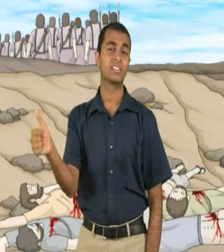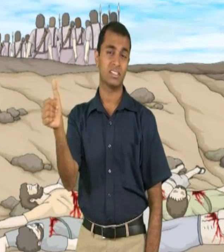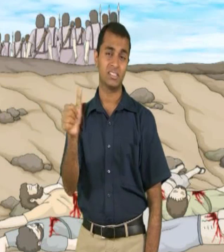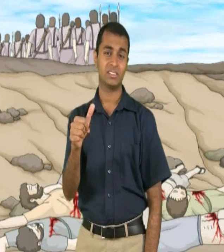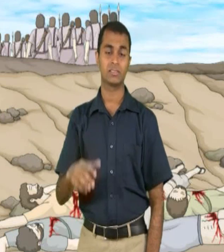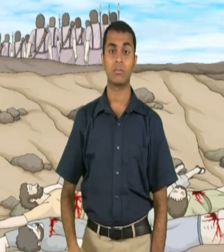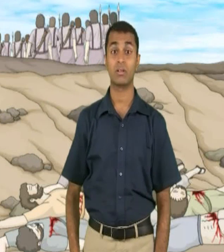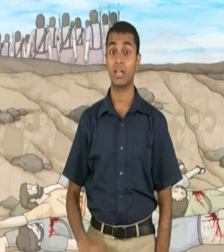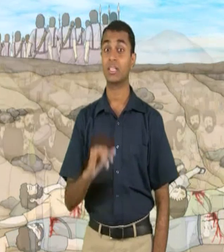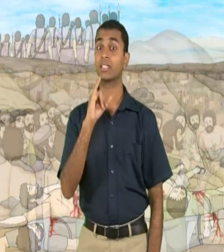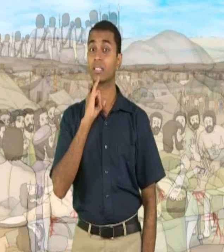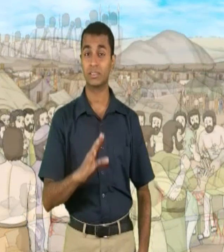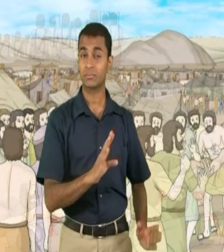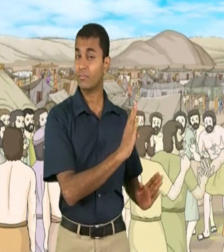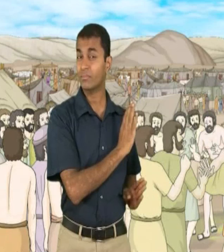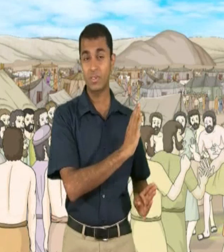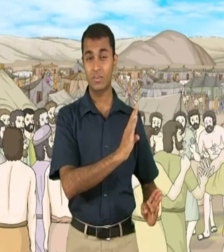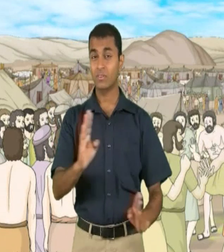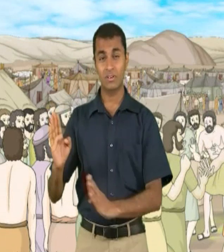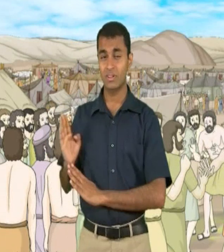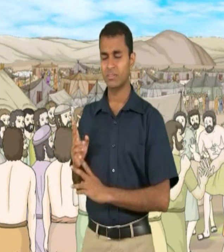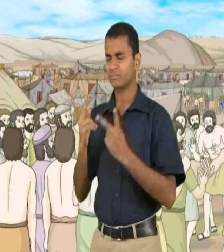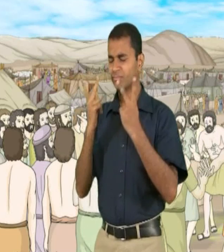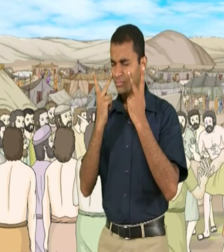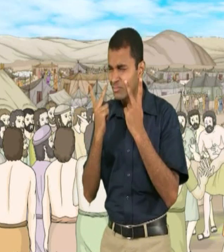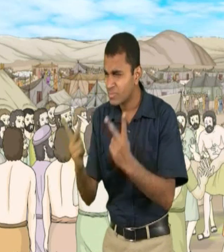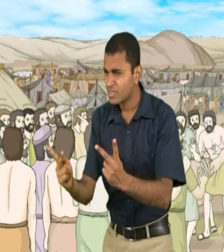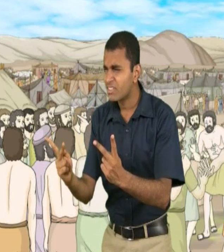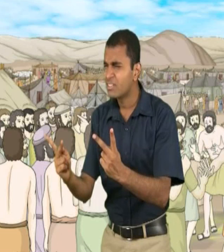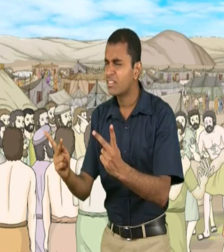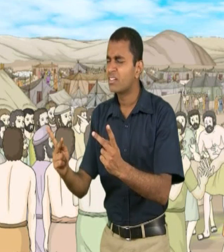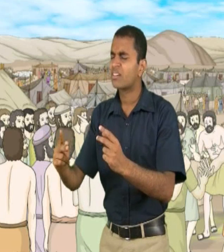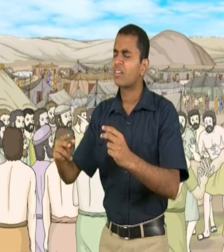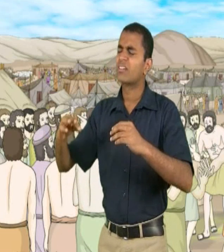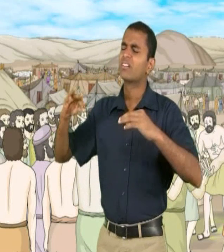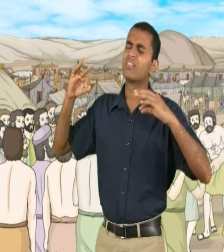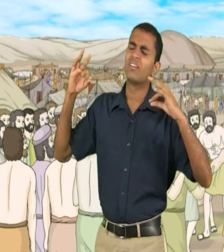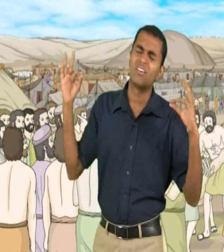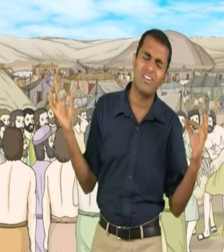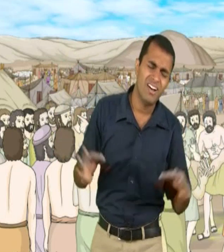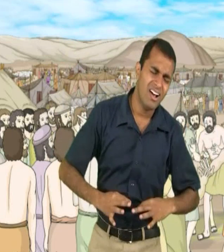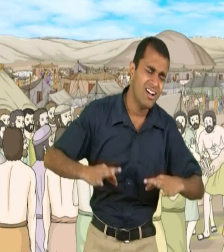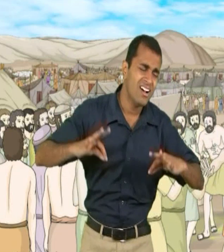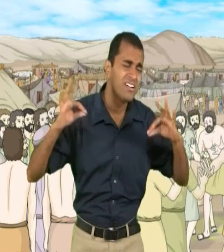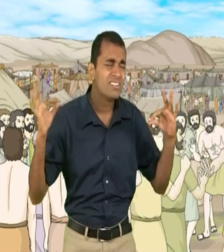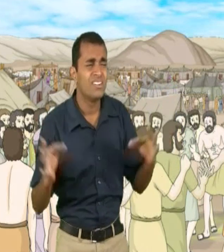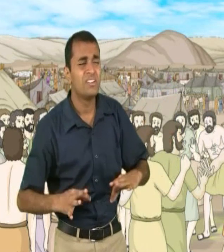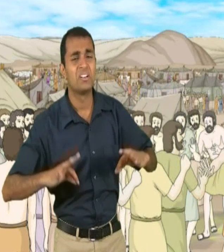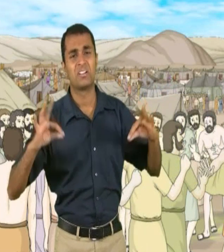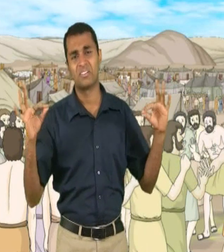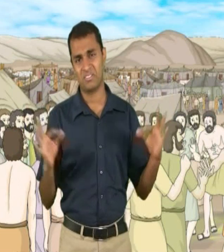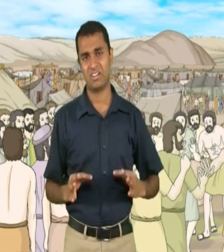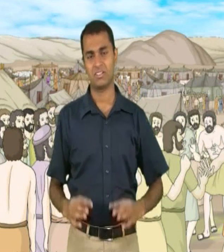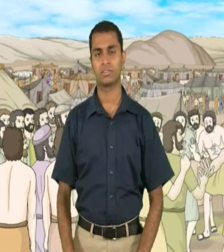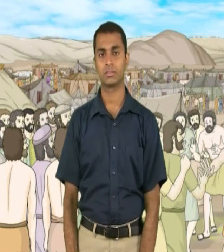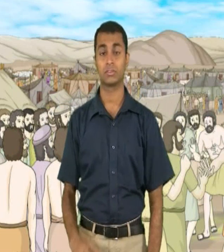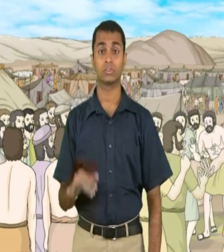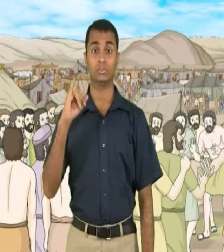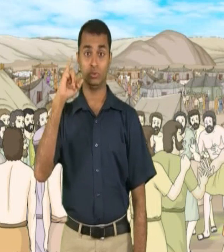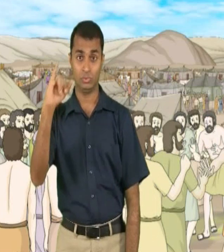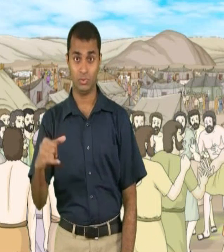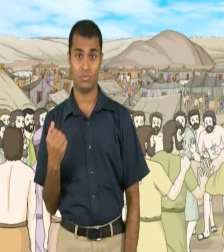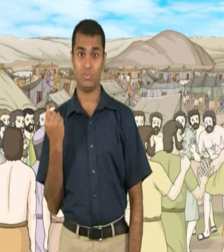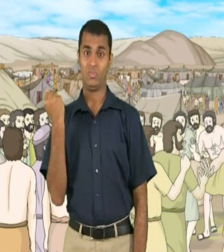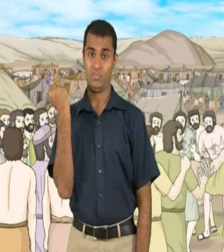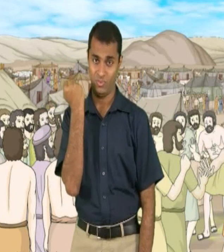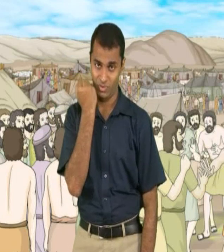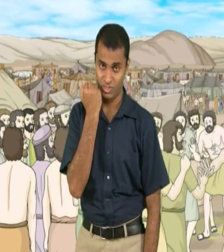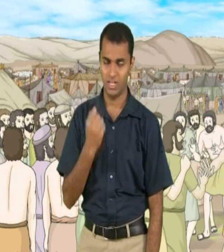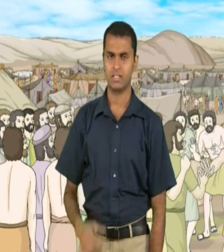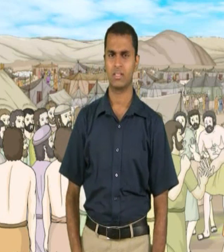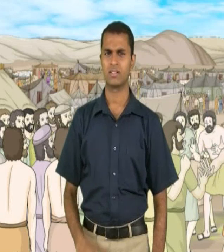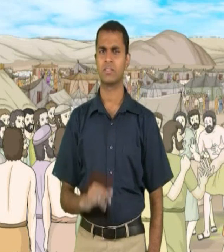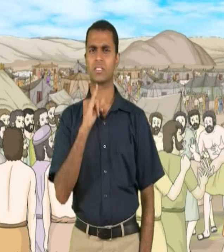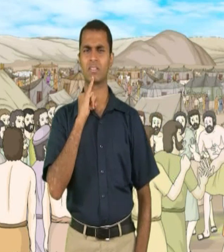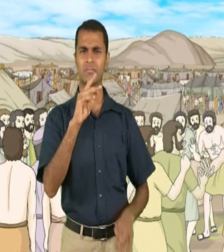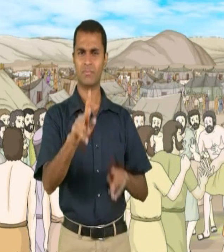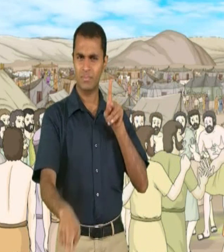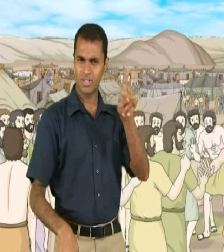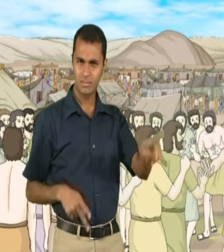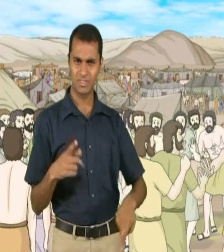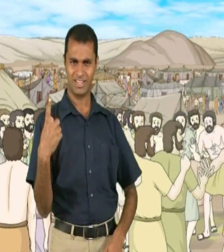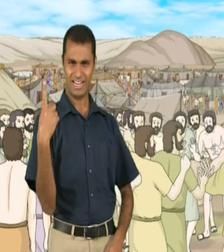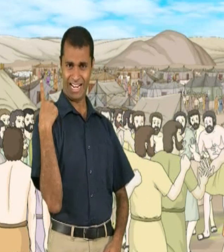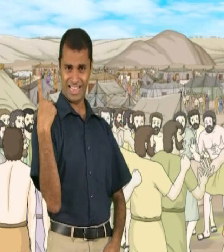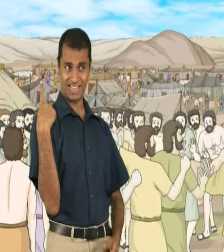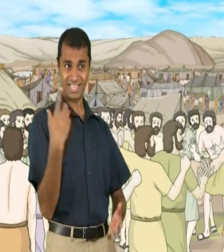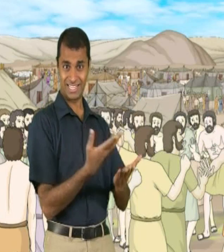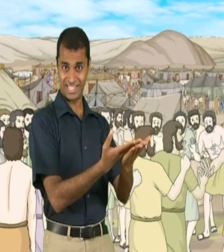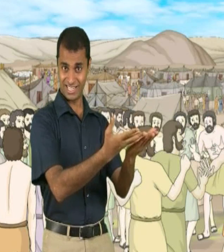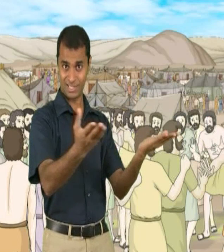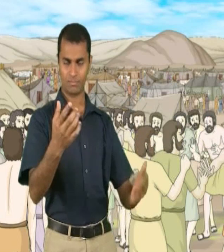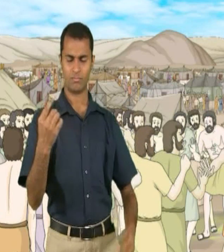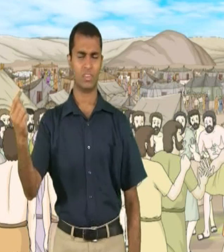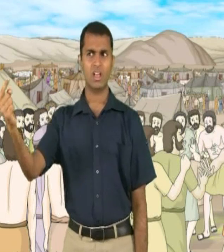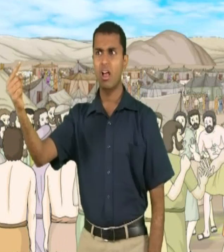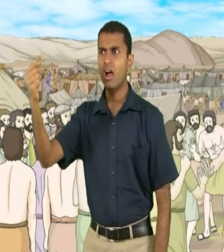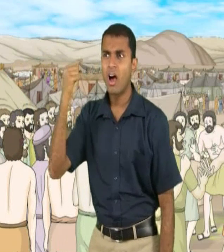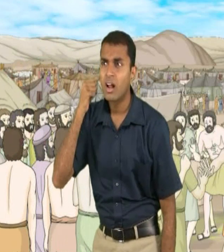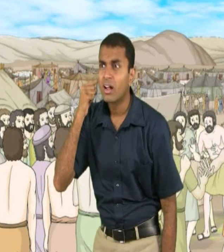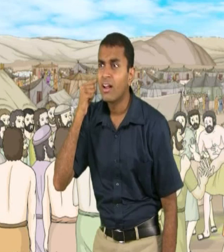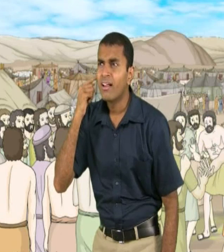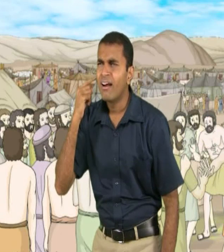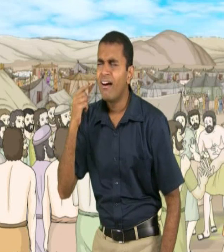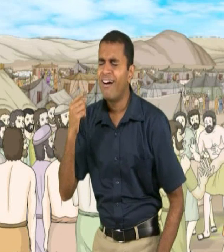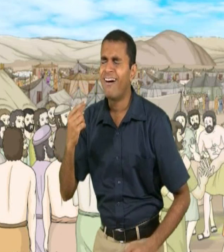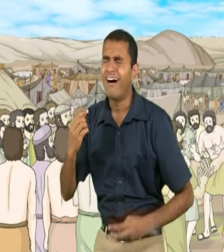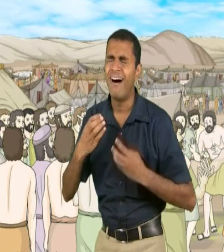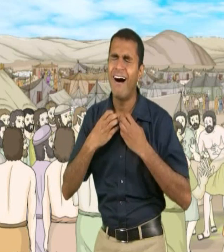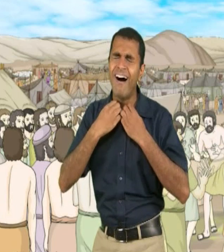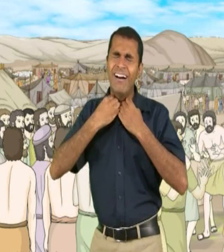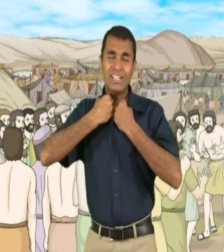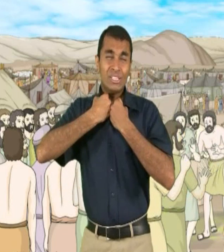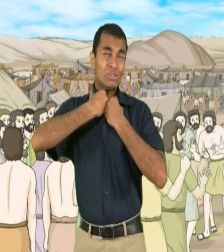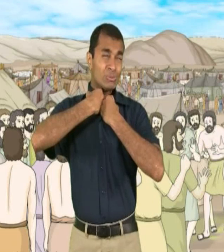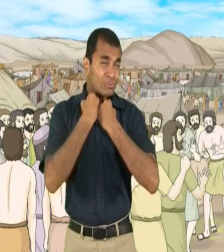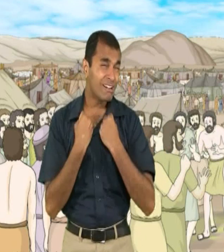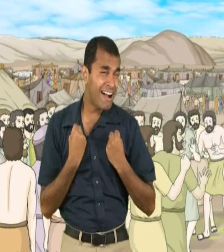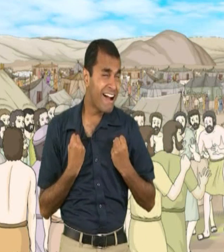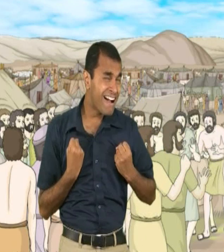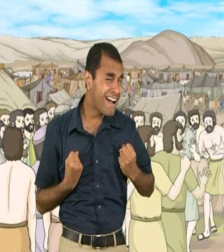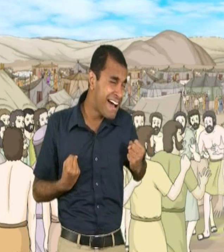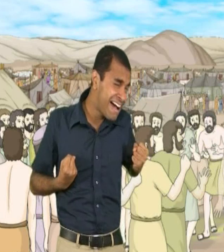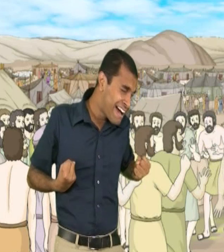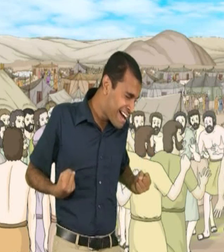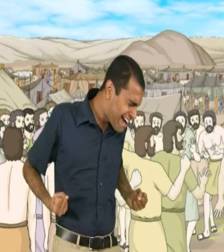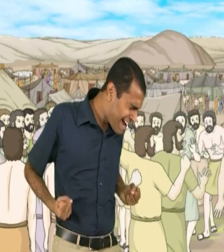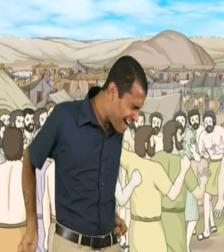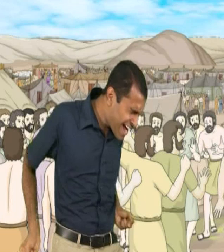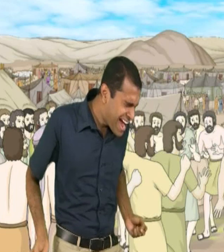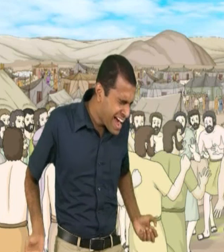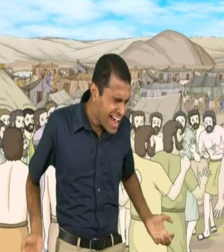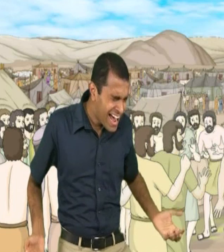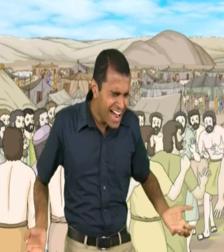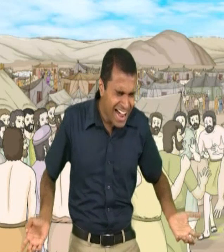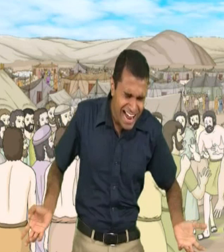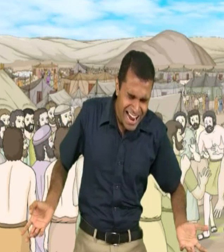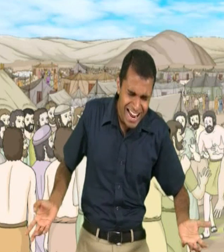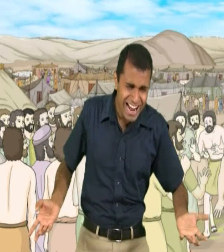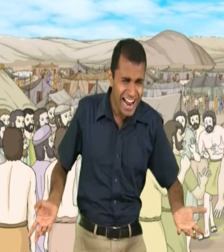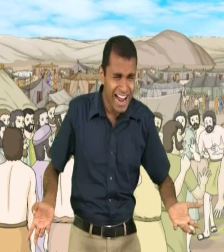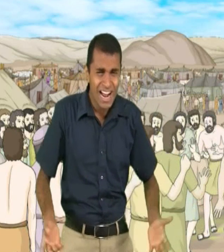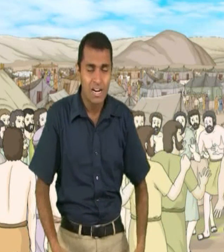So the hearts of the people melted and became like water.